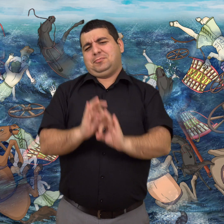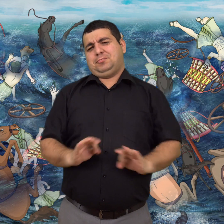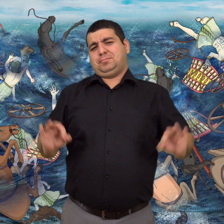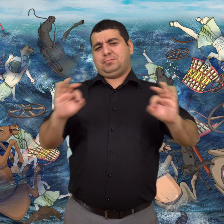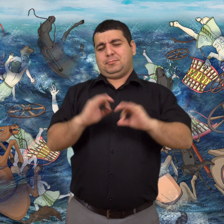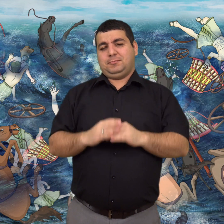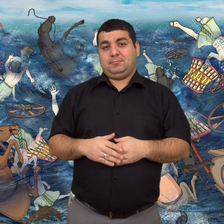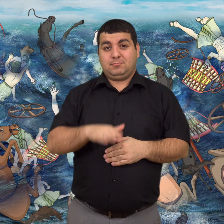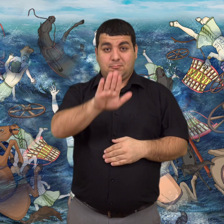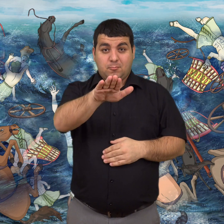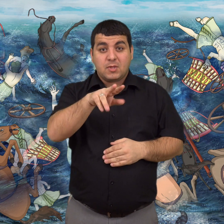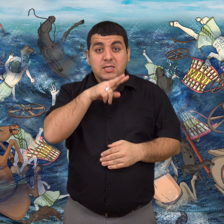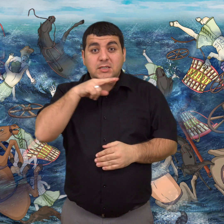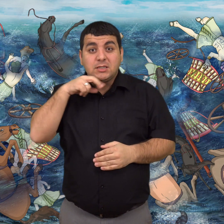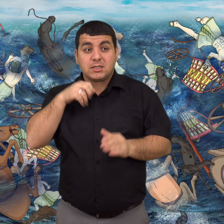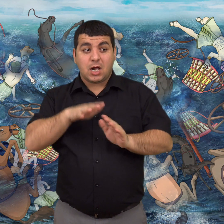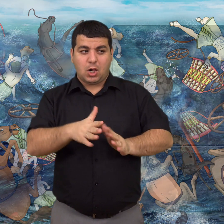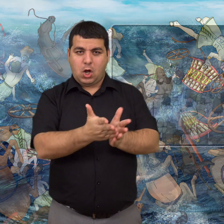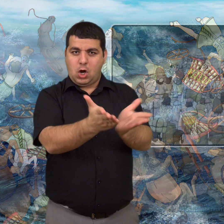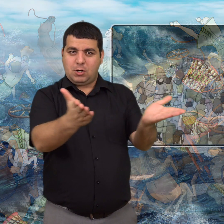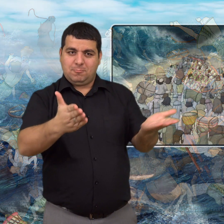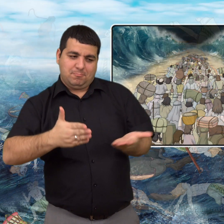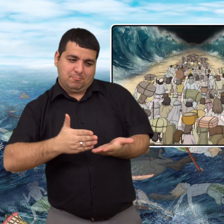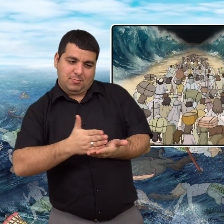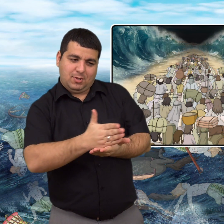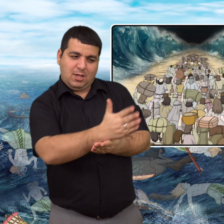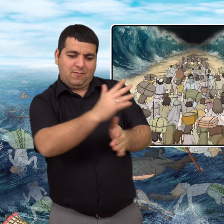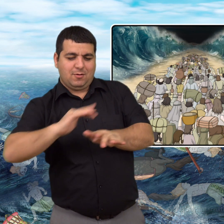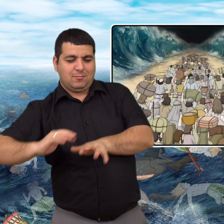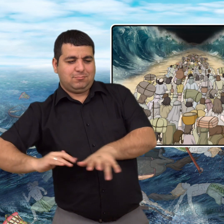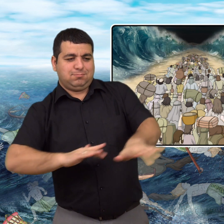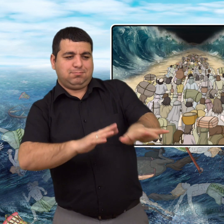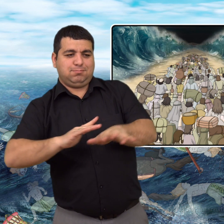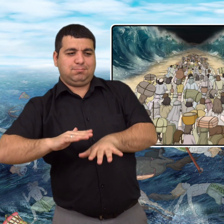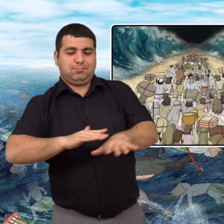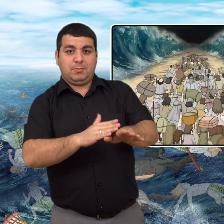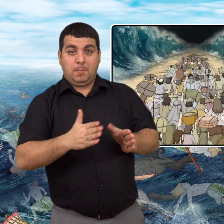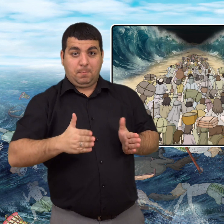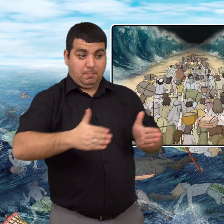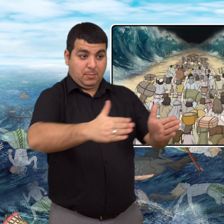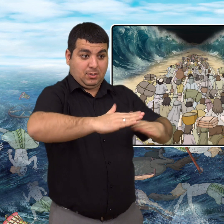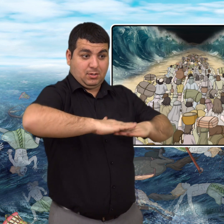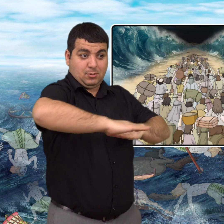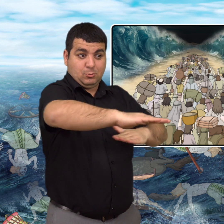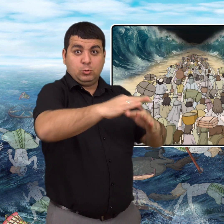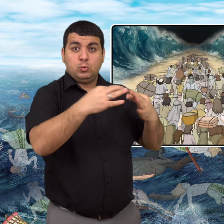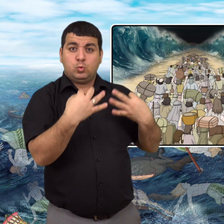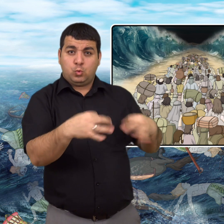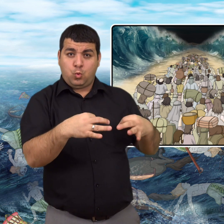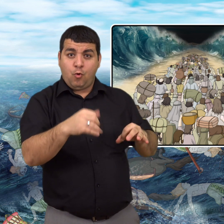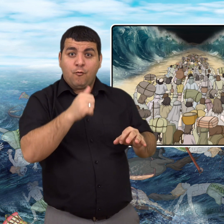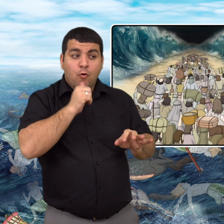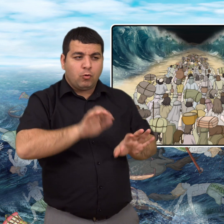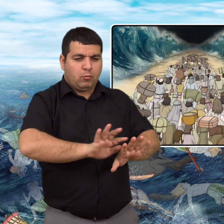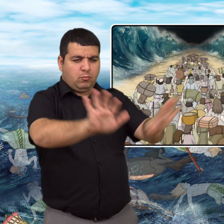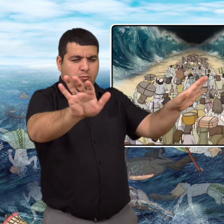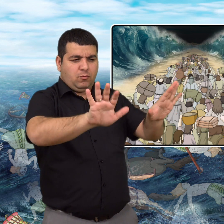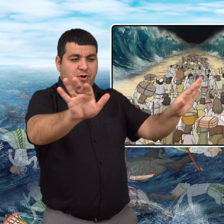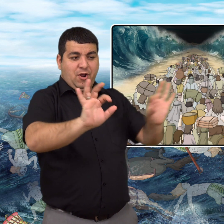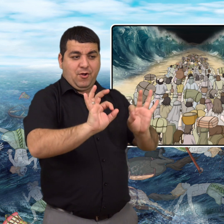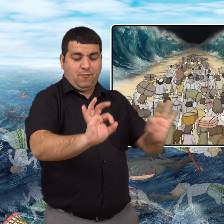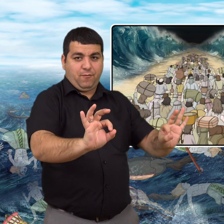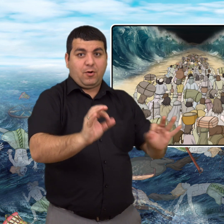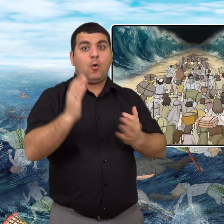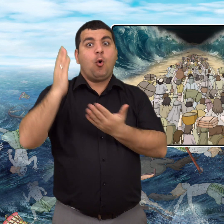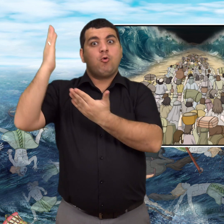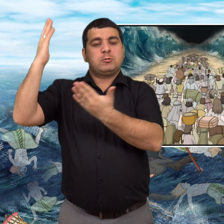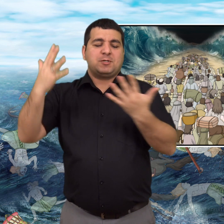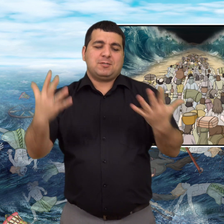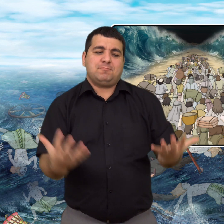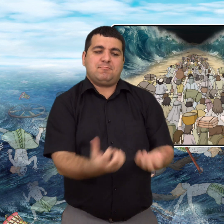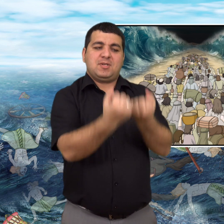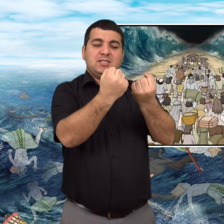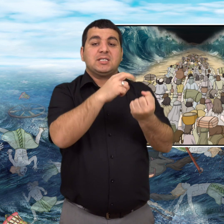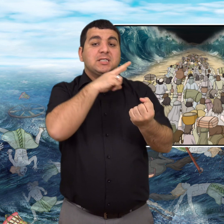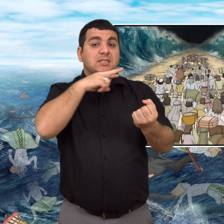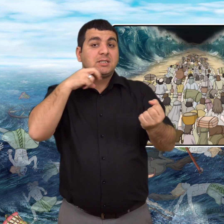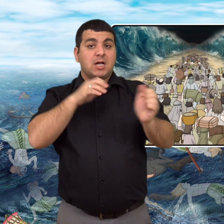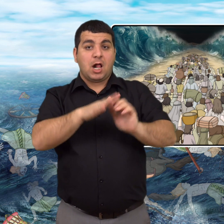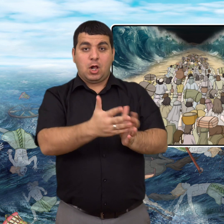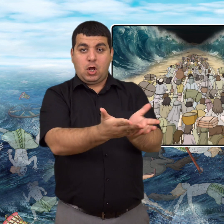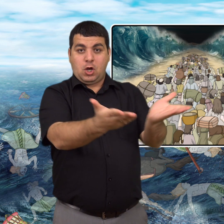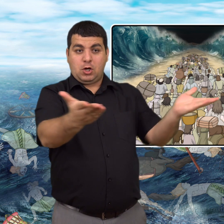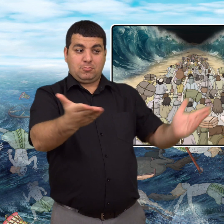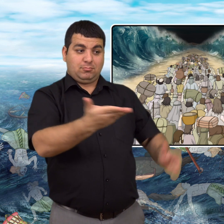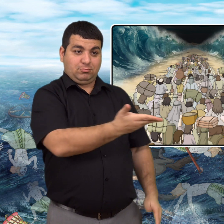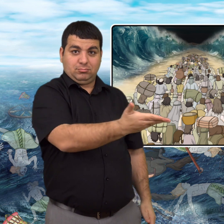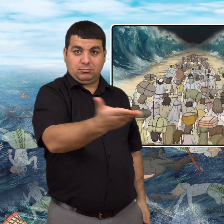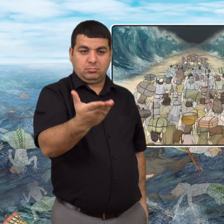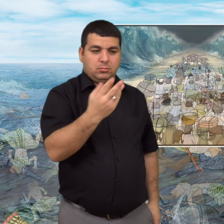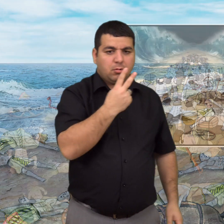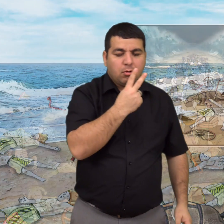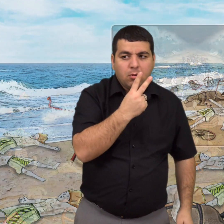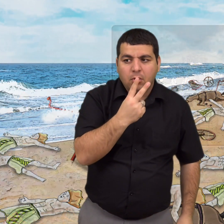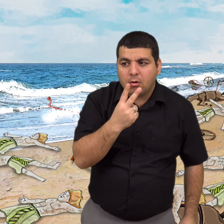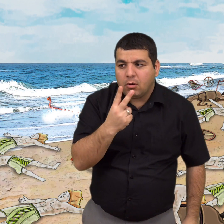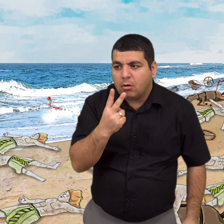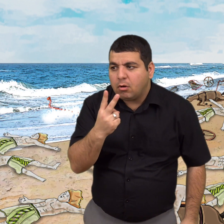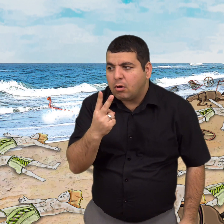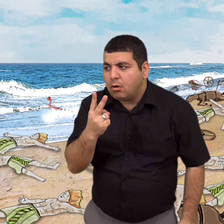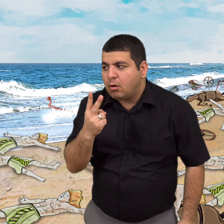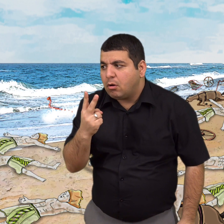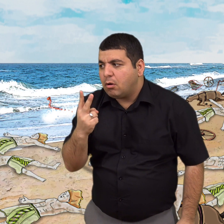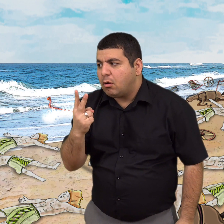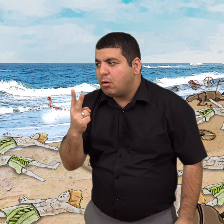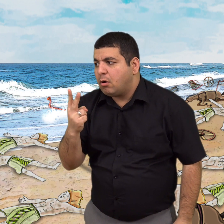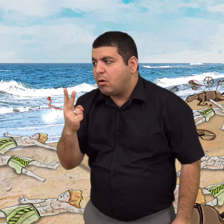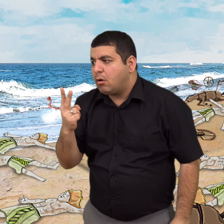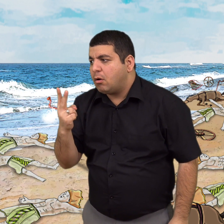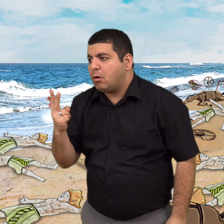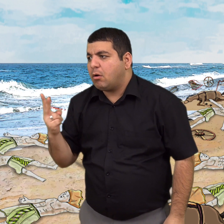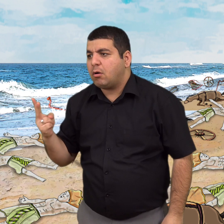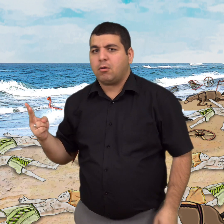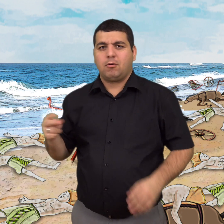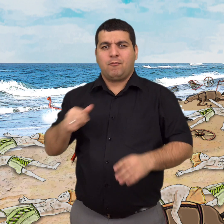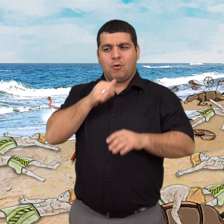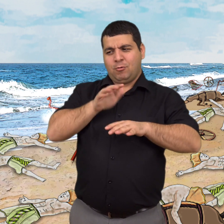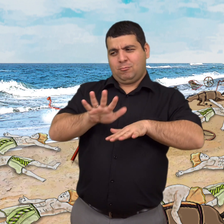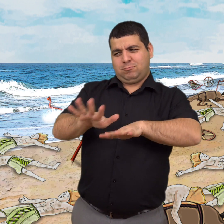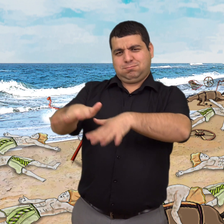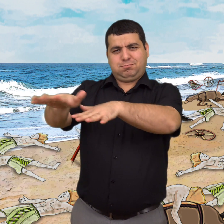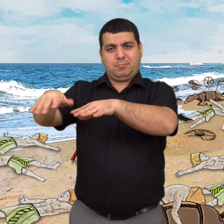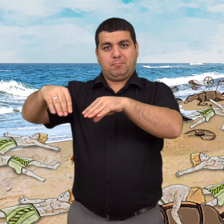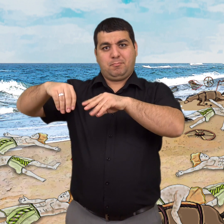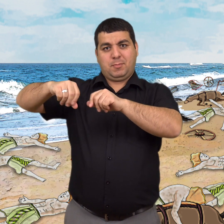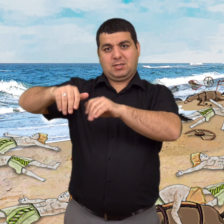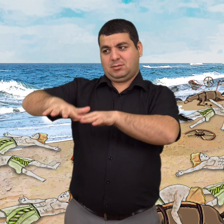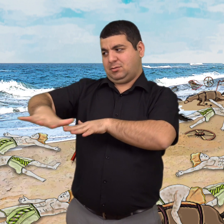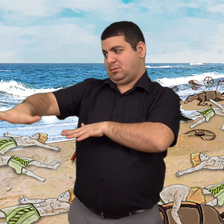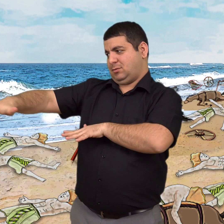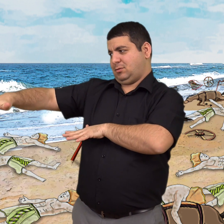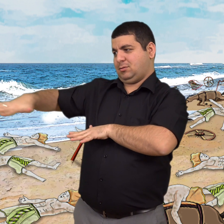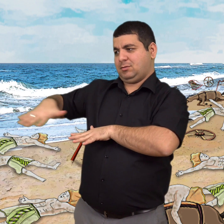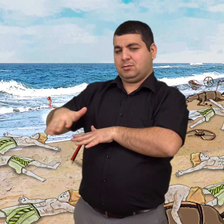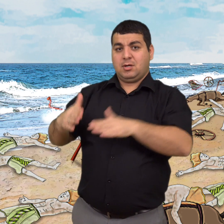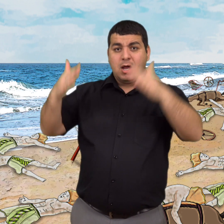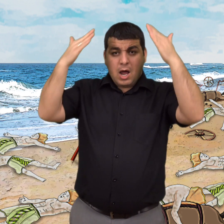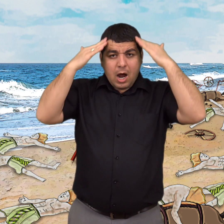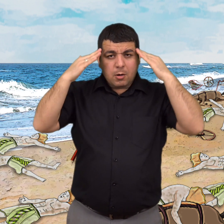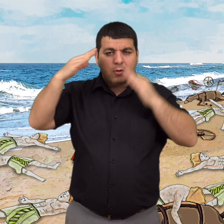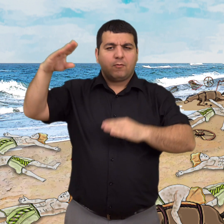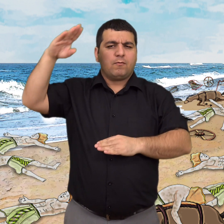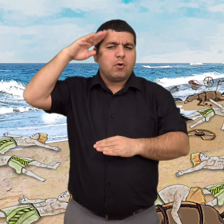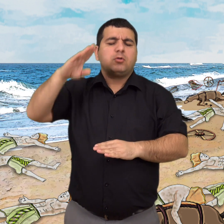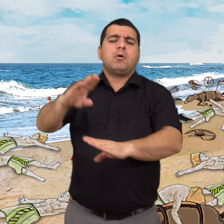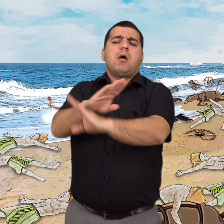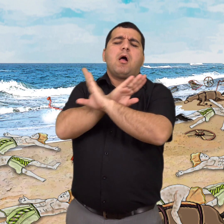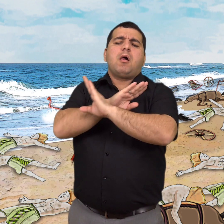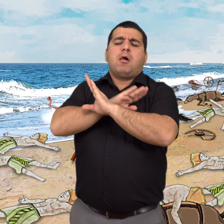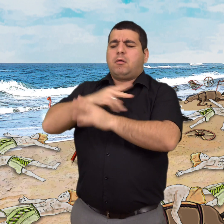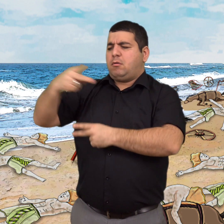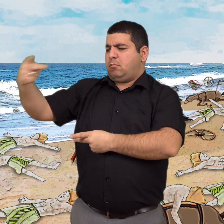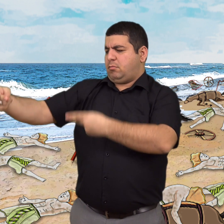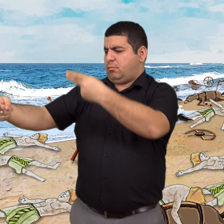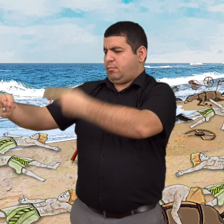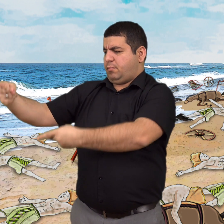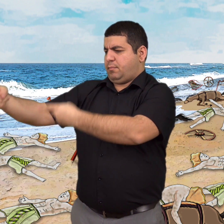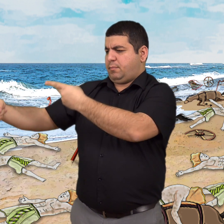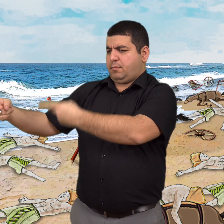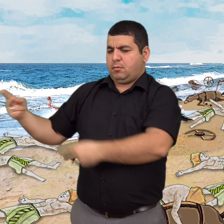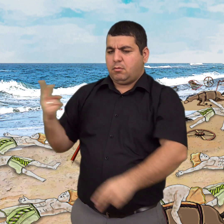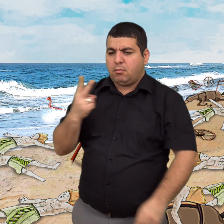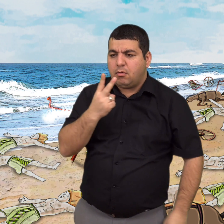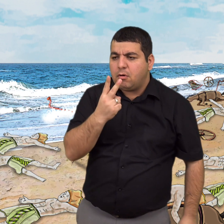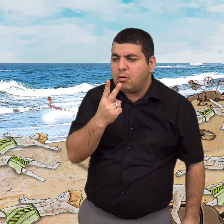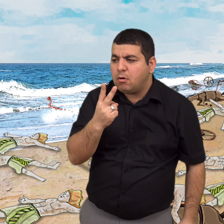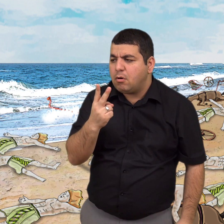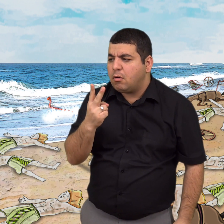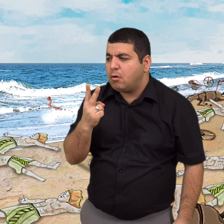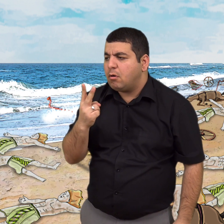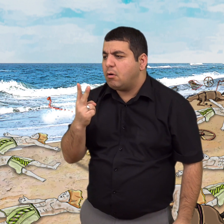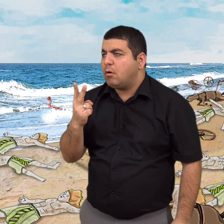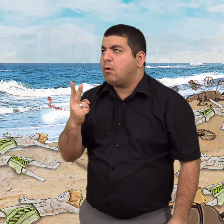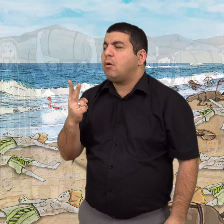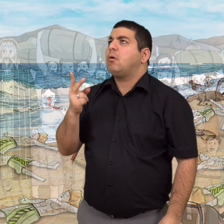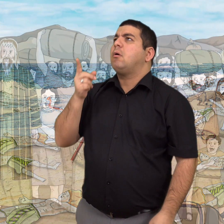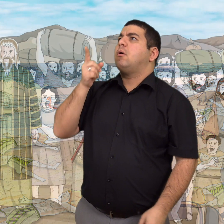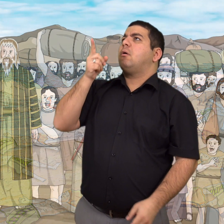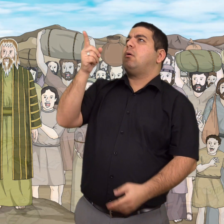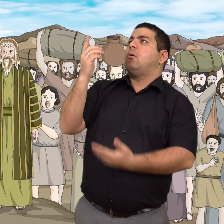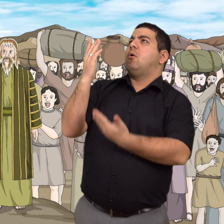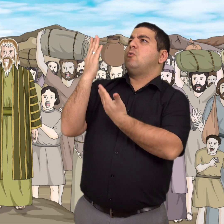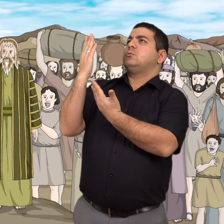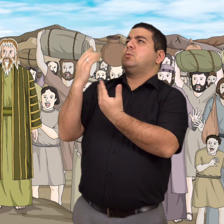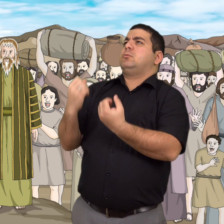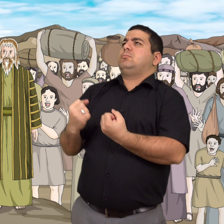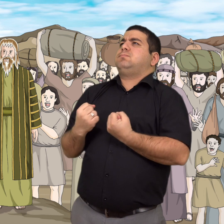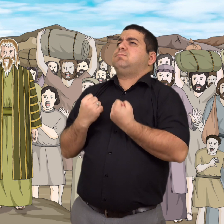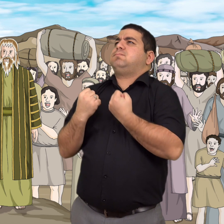But the Israelites had walked through the sea on dry ground, with walls of water on their right and on their left. That day the LORD saved Israel from the hand of the Egyptians, and Israel saw the Egyptians dead on the shore.